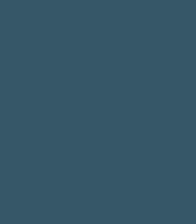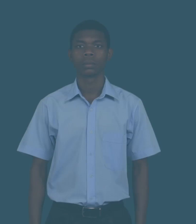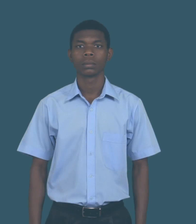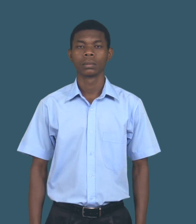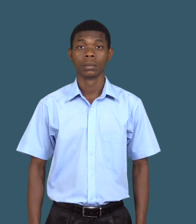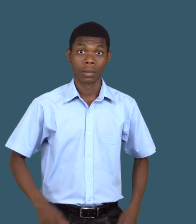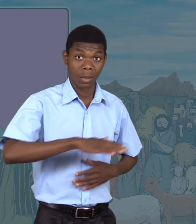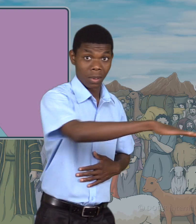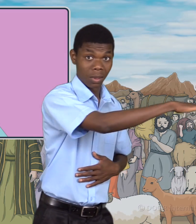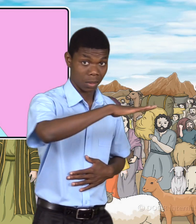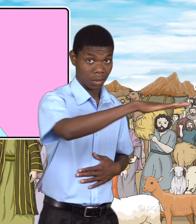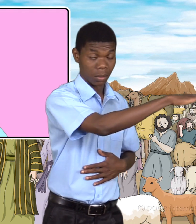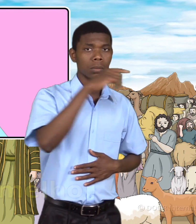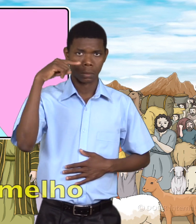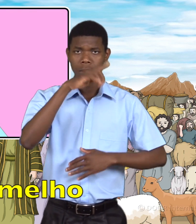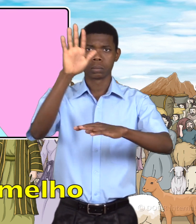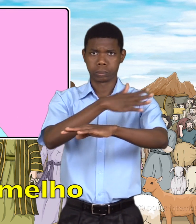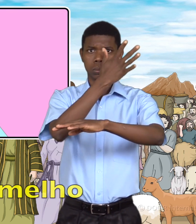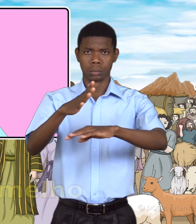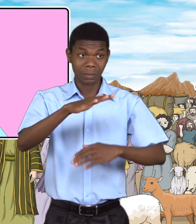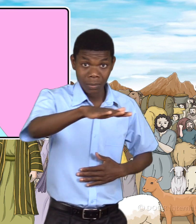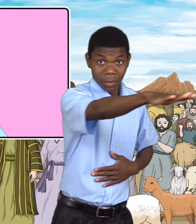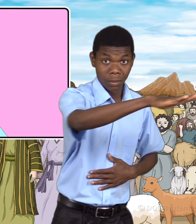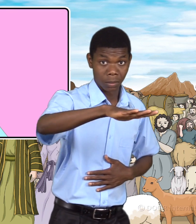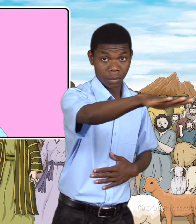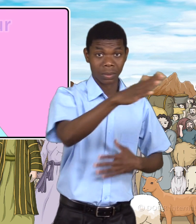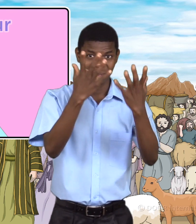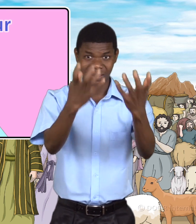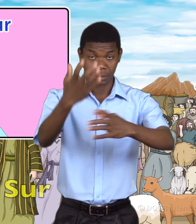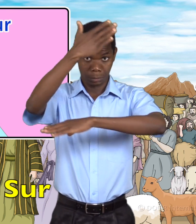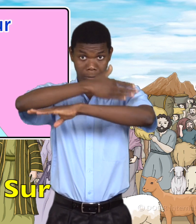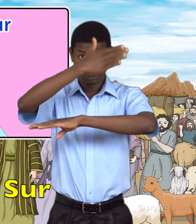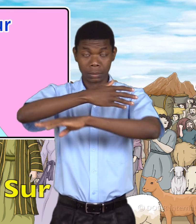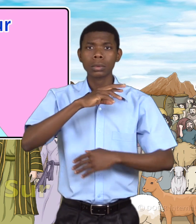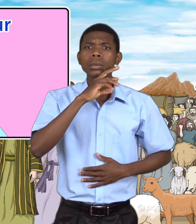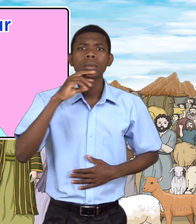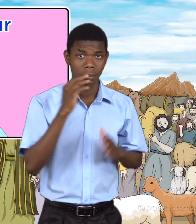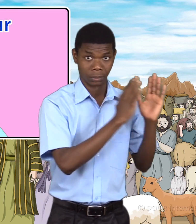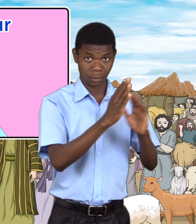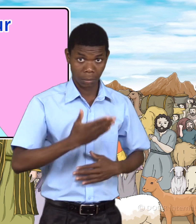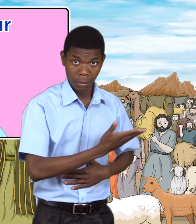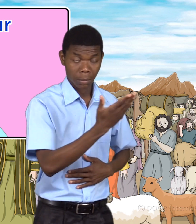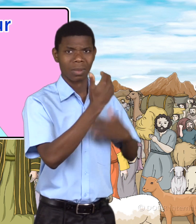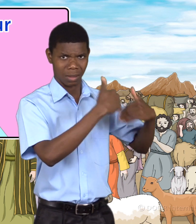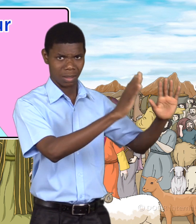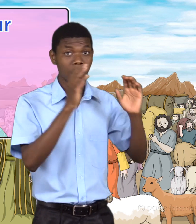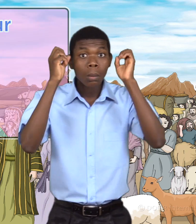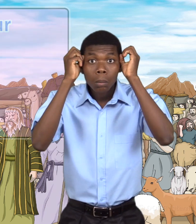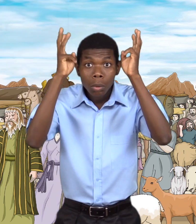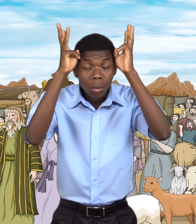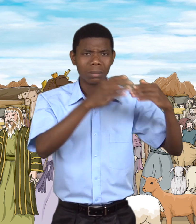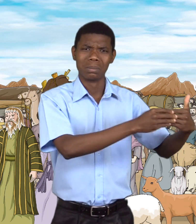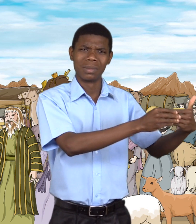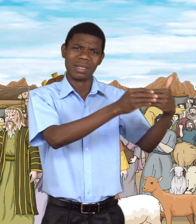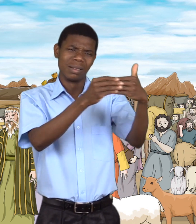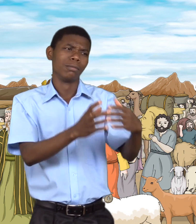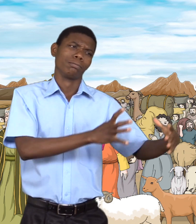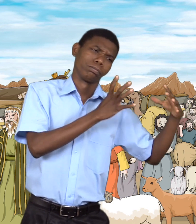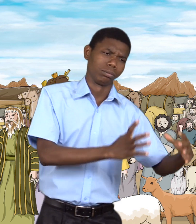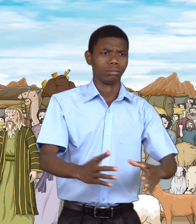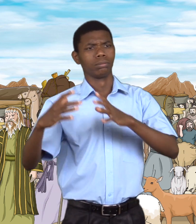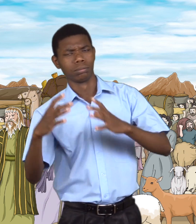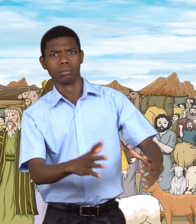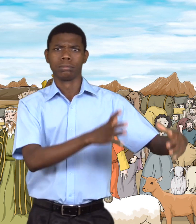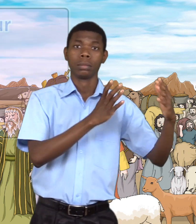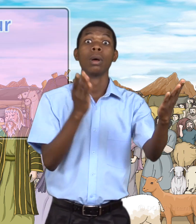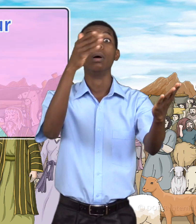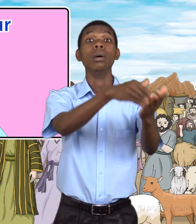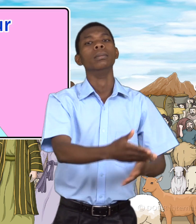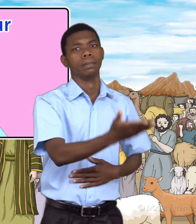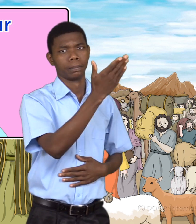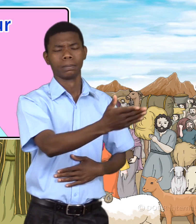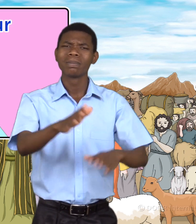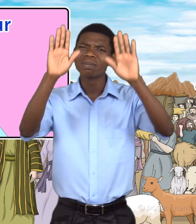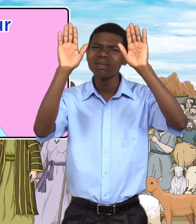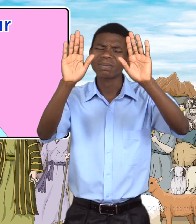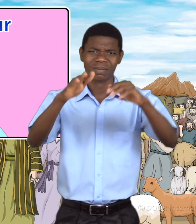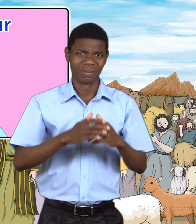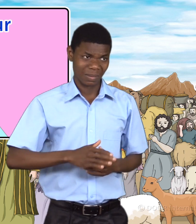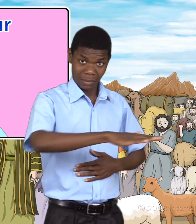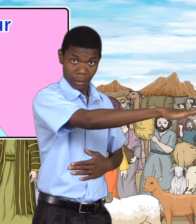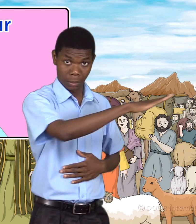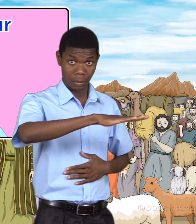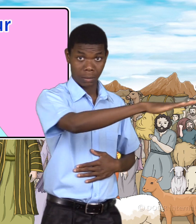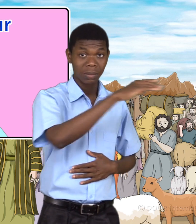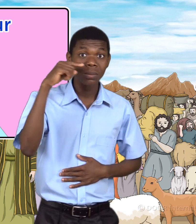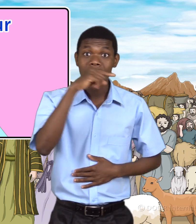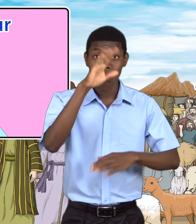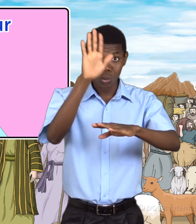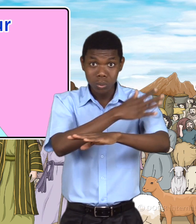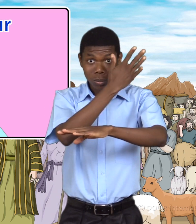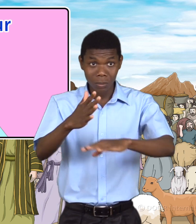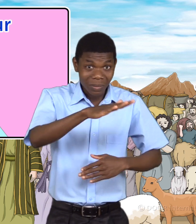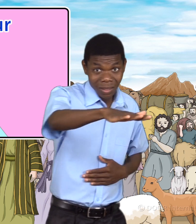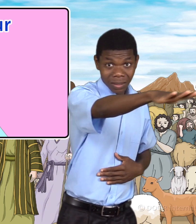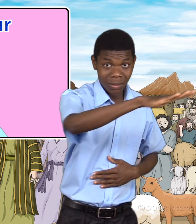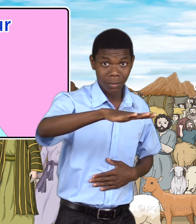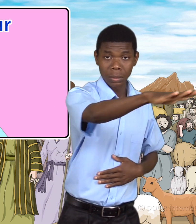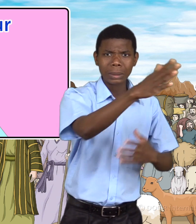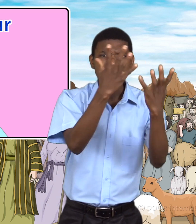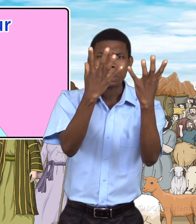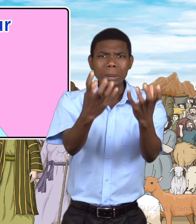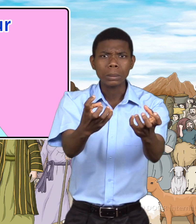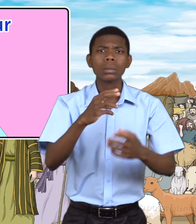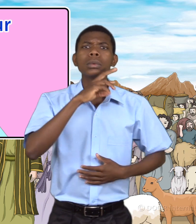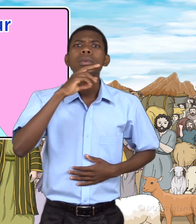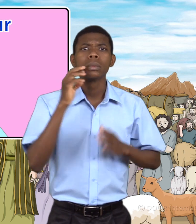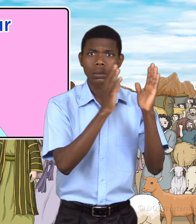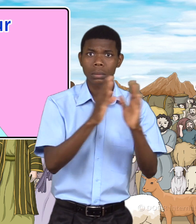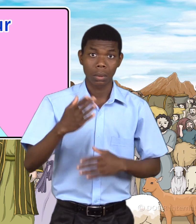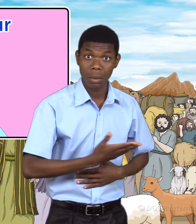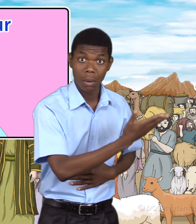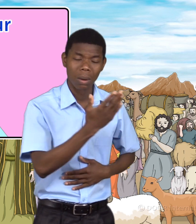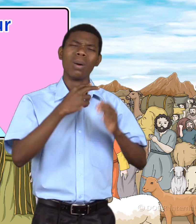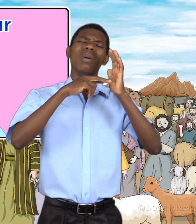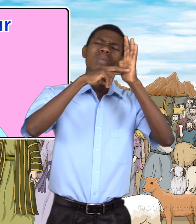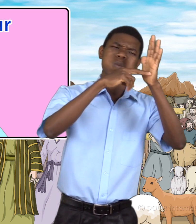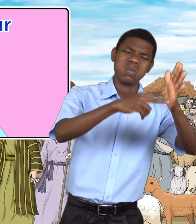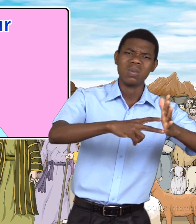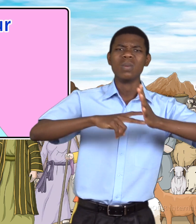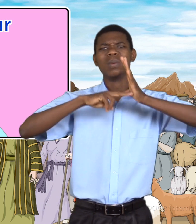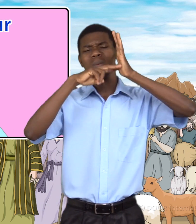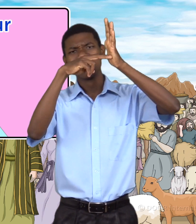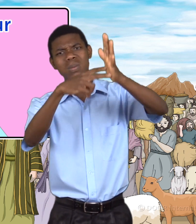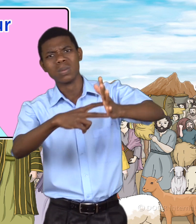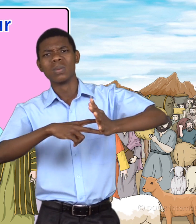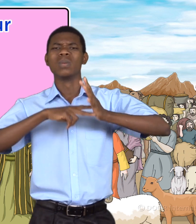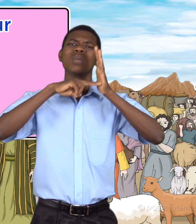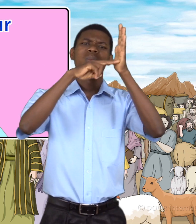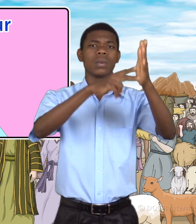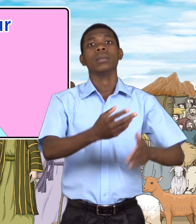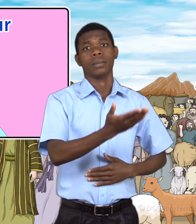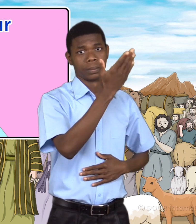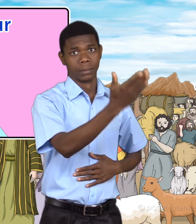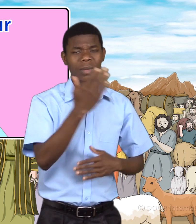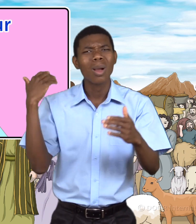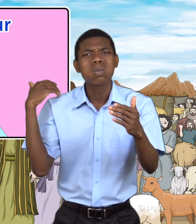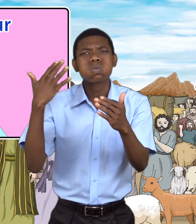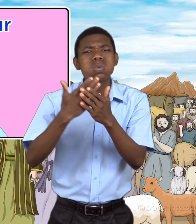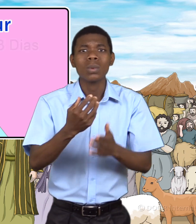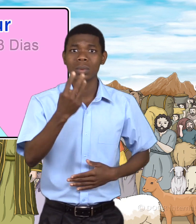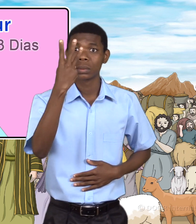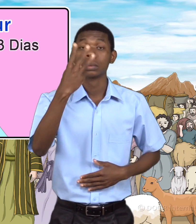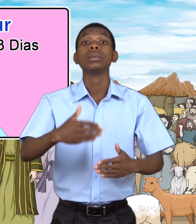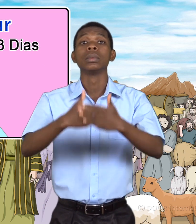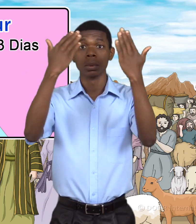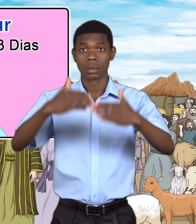Then Moses led Israel from the Red Sea, and they went out into the Desert of Shur.